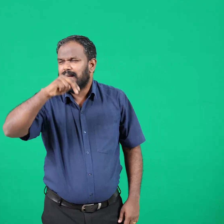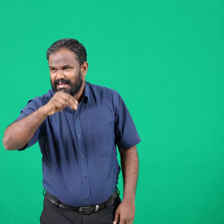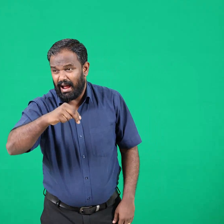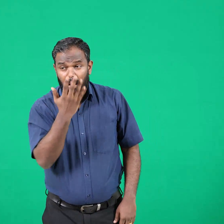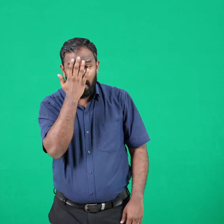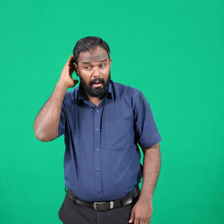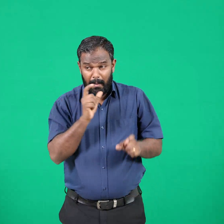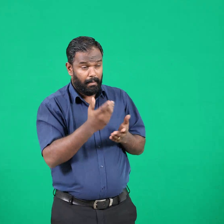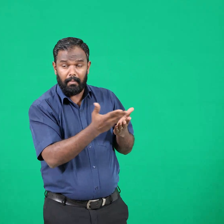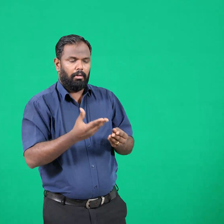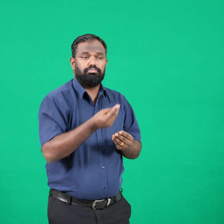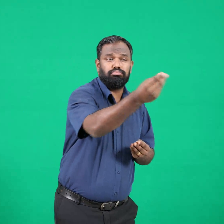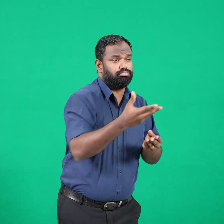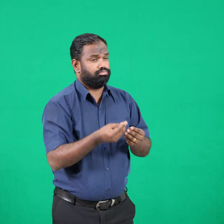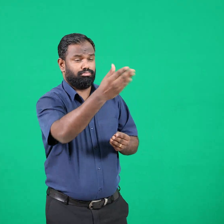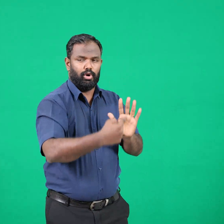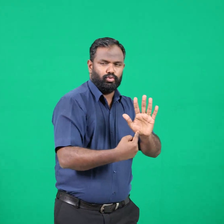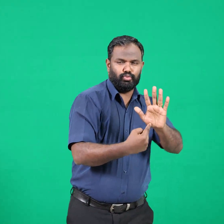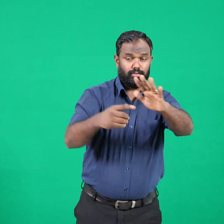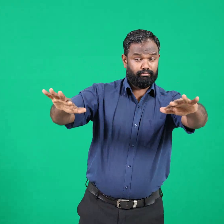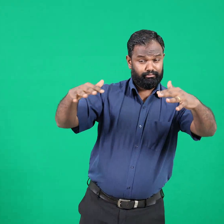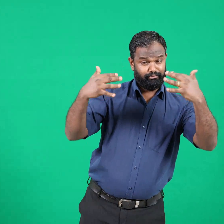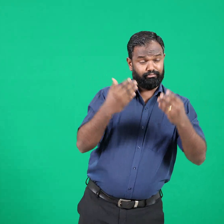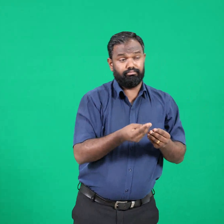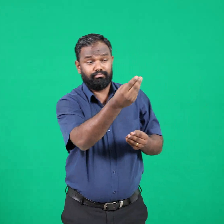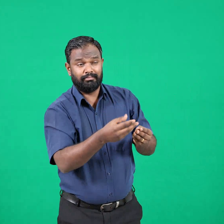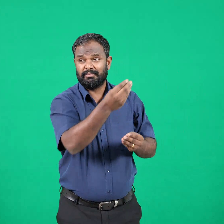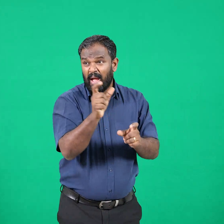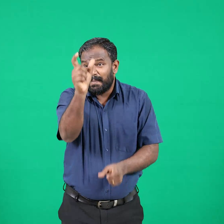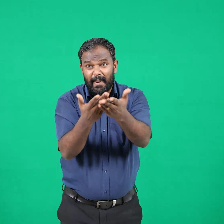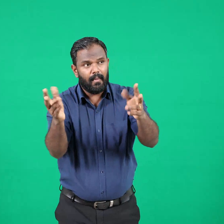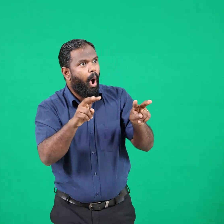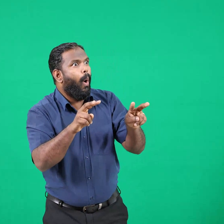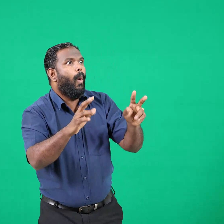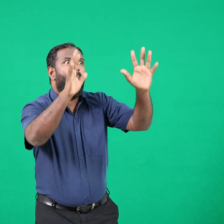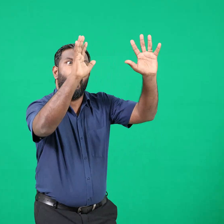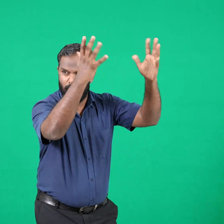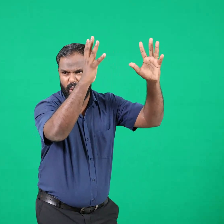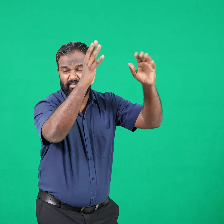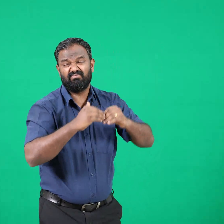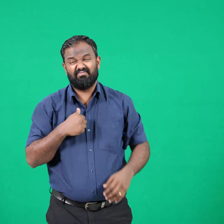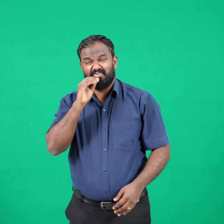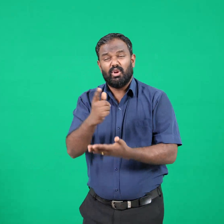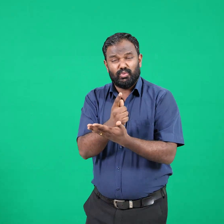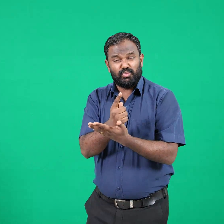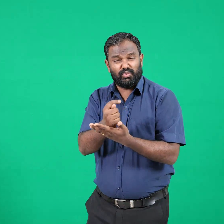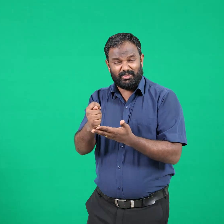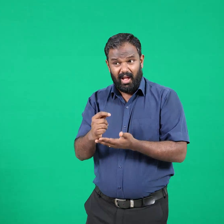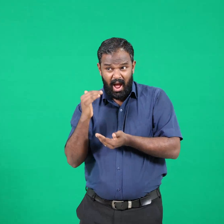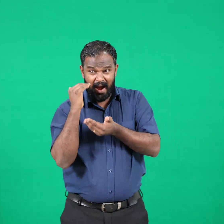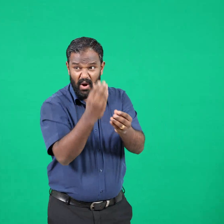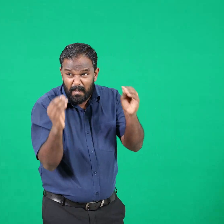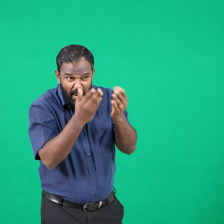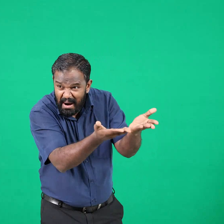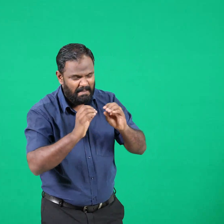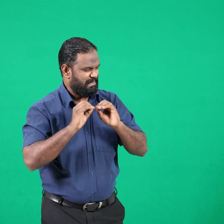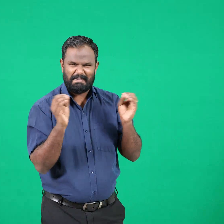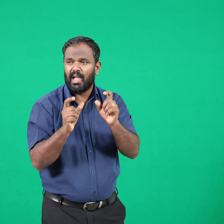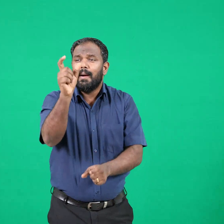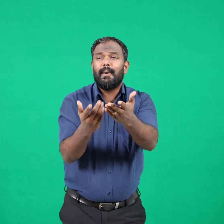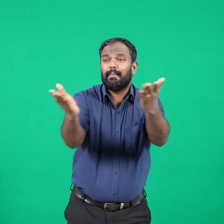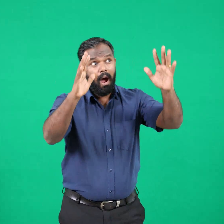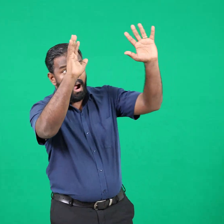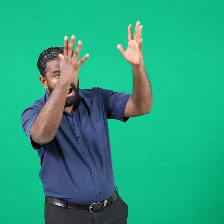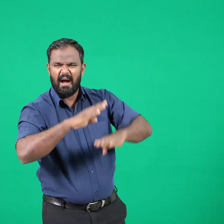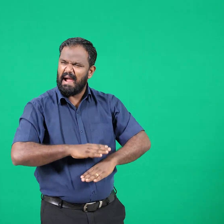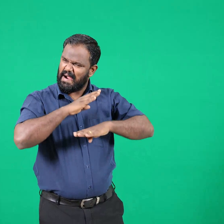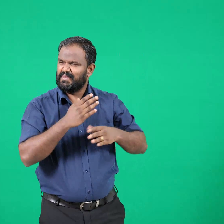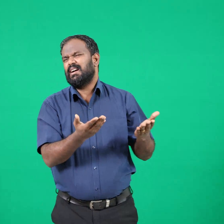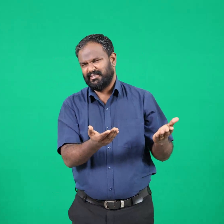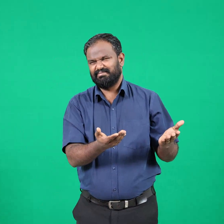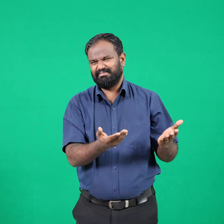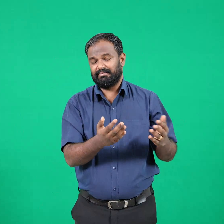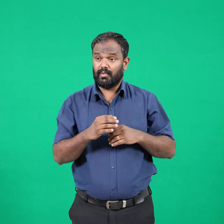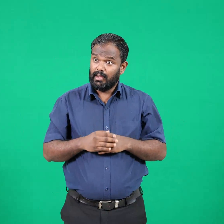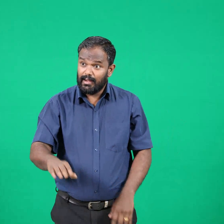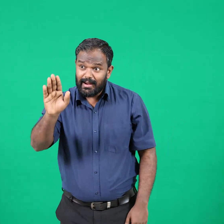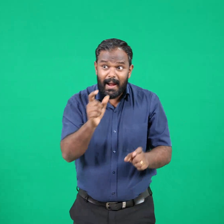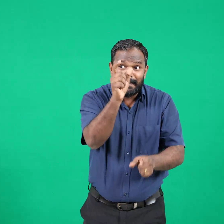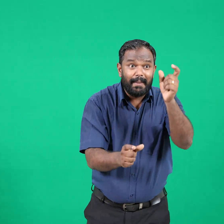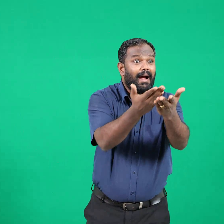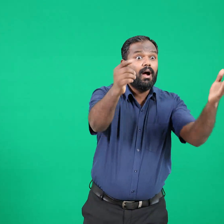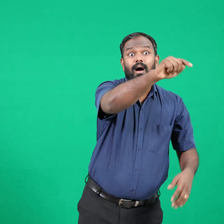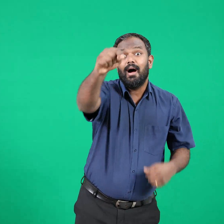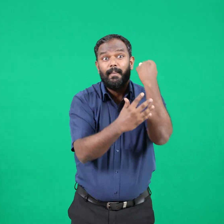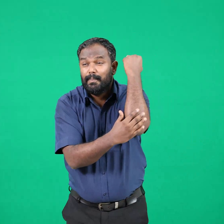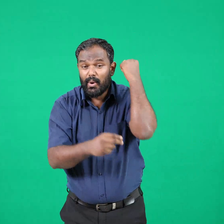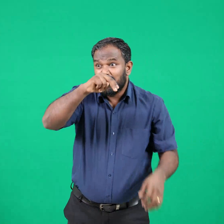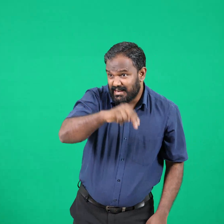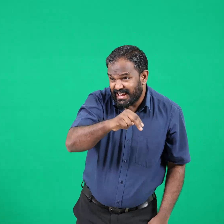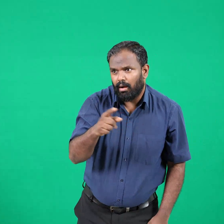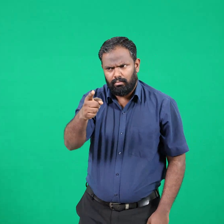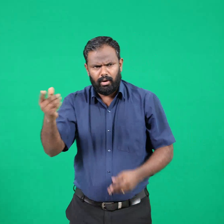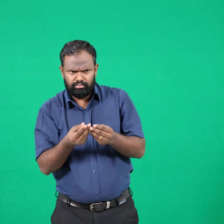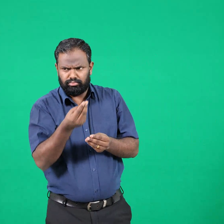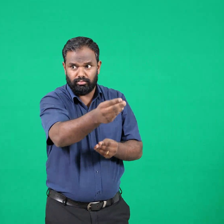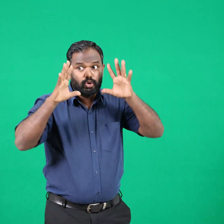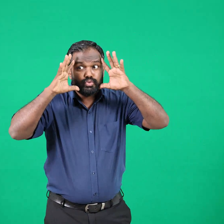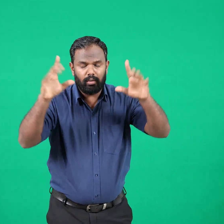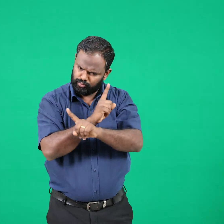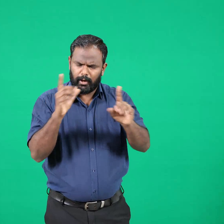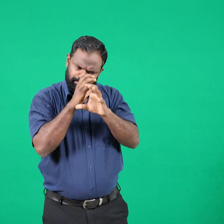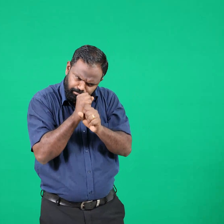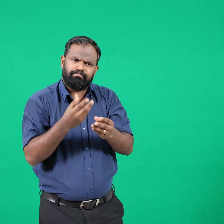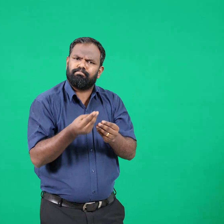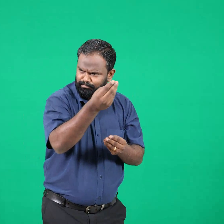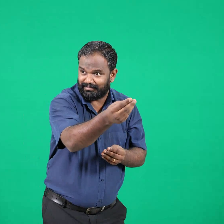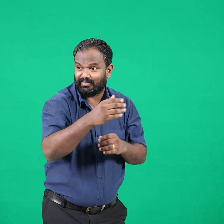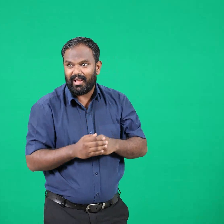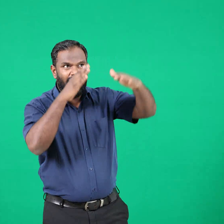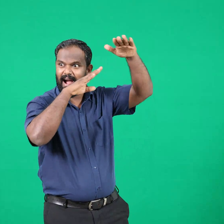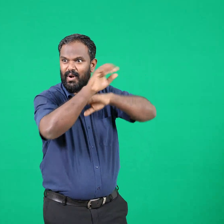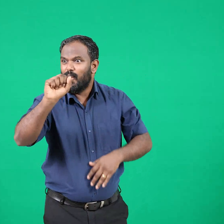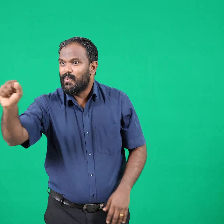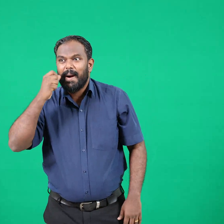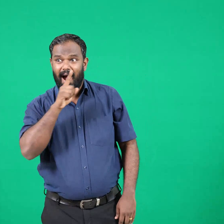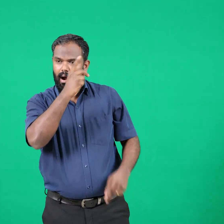But when you give to the needy, do not let your left hand know what your right hand is doing, so that your giving may be in secret.